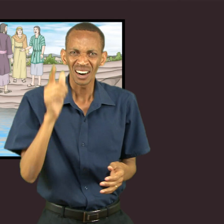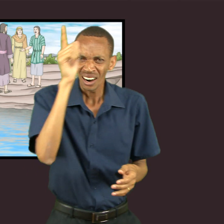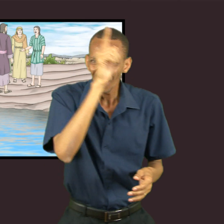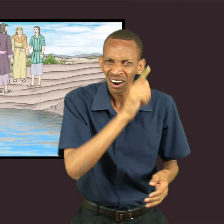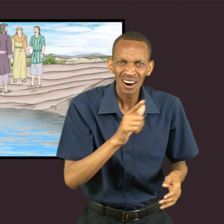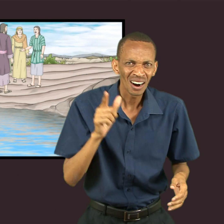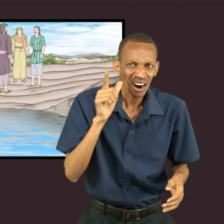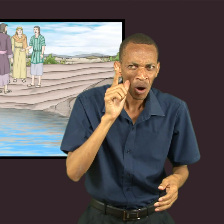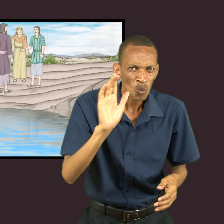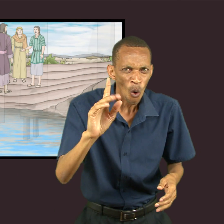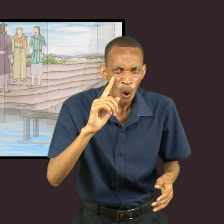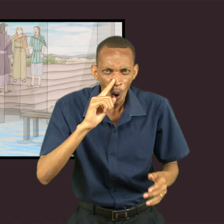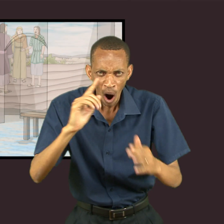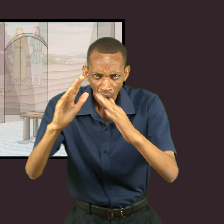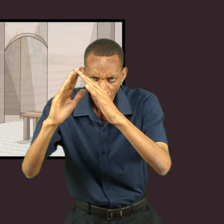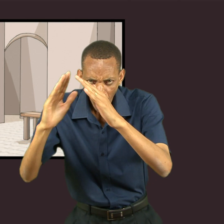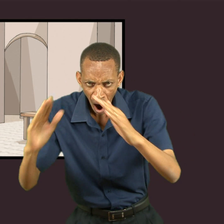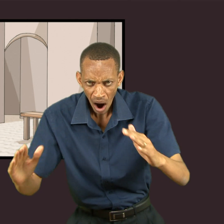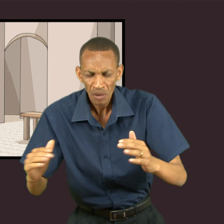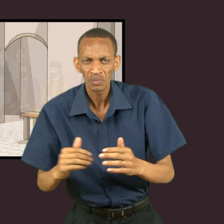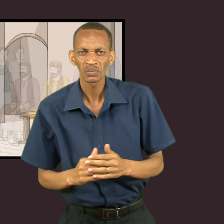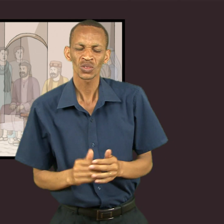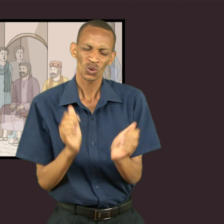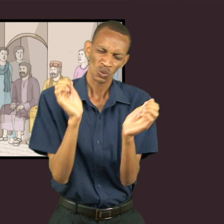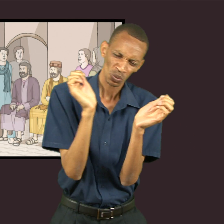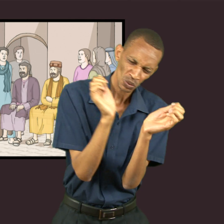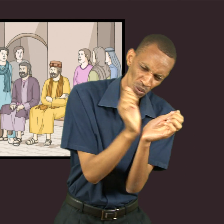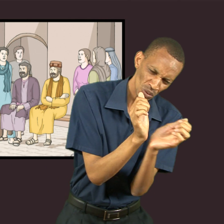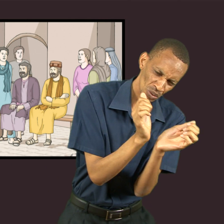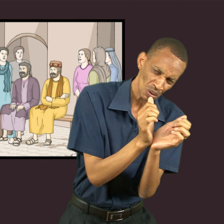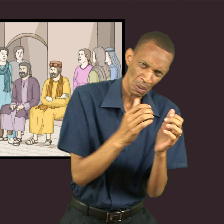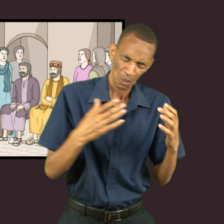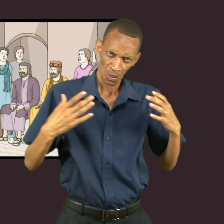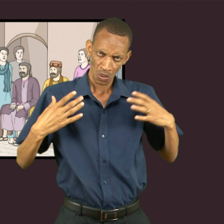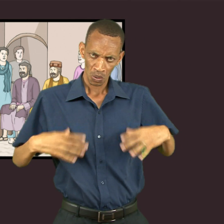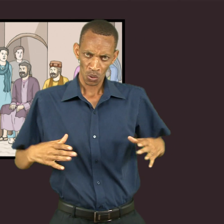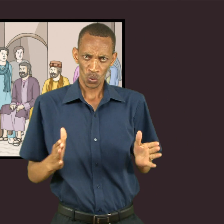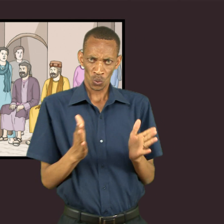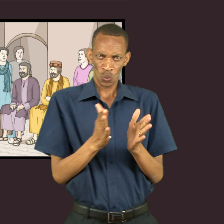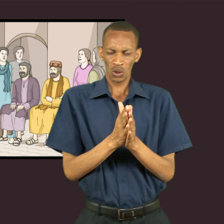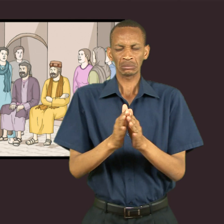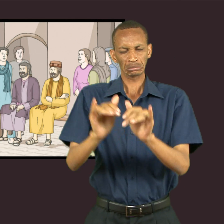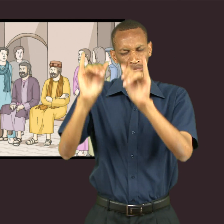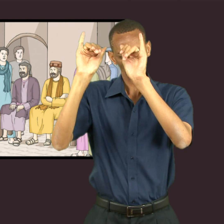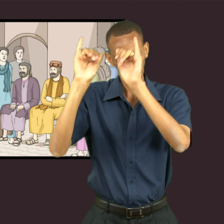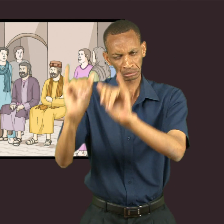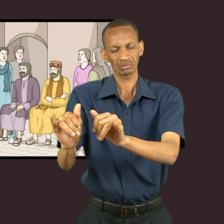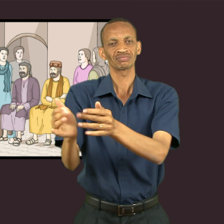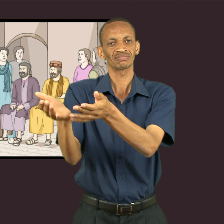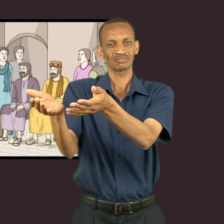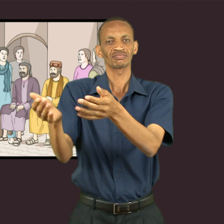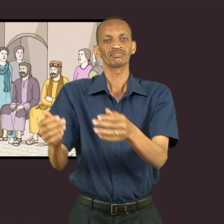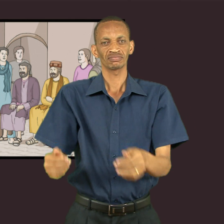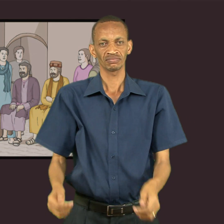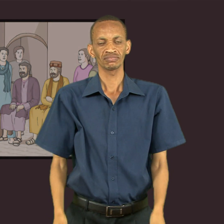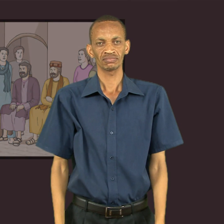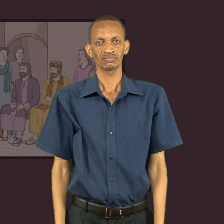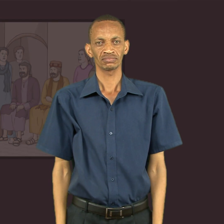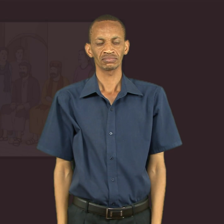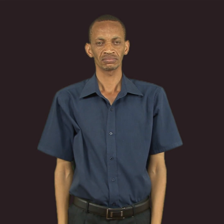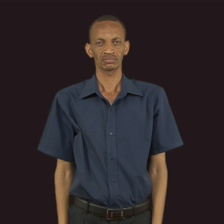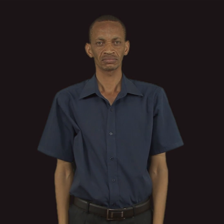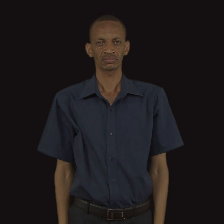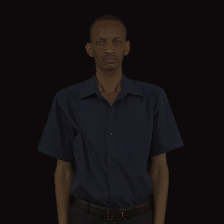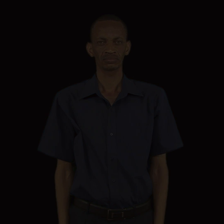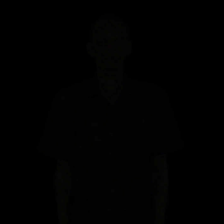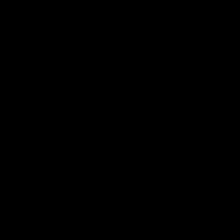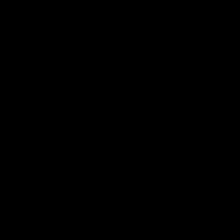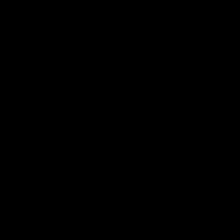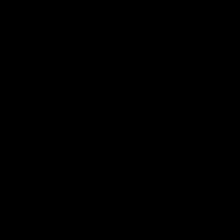And she persuaded us.